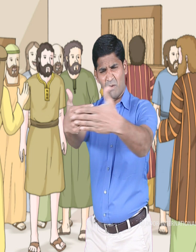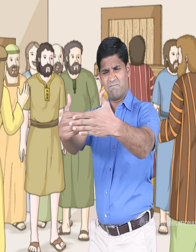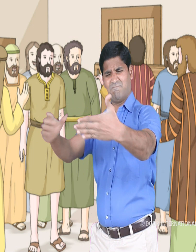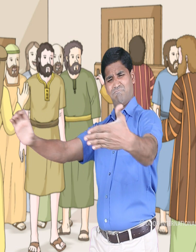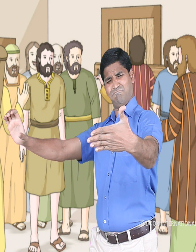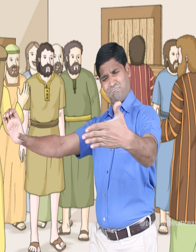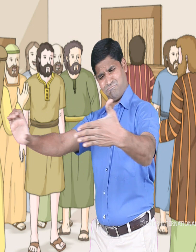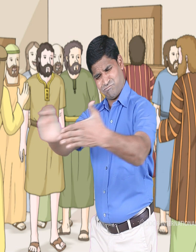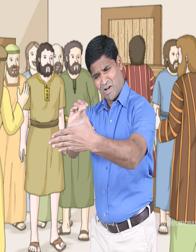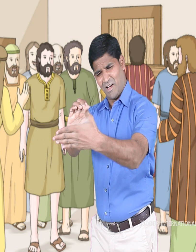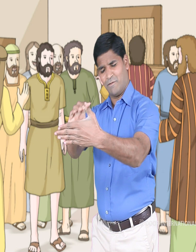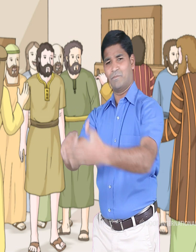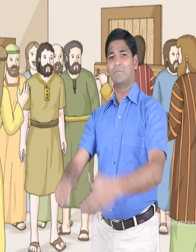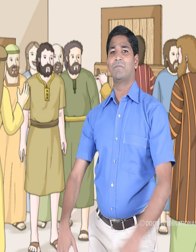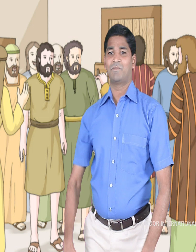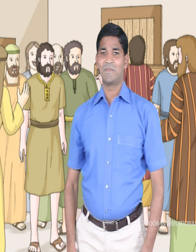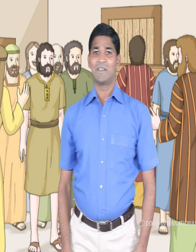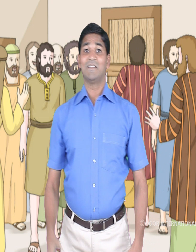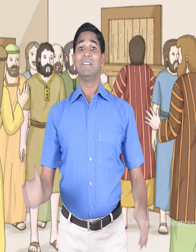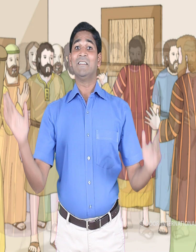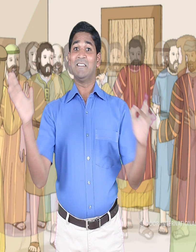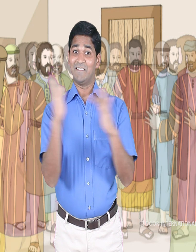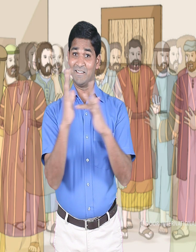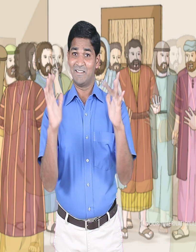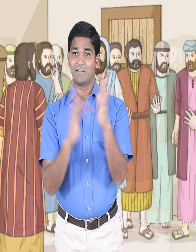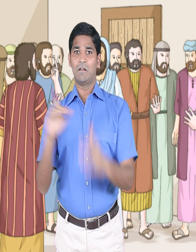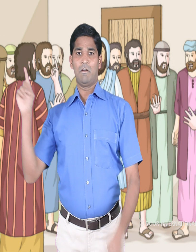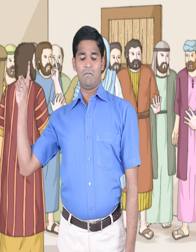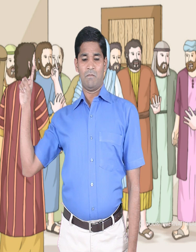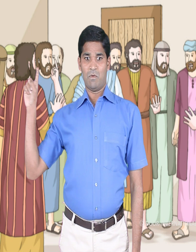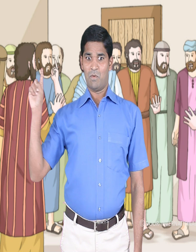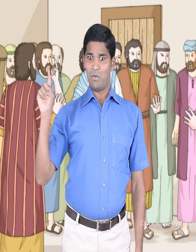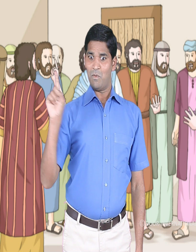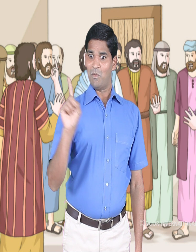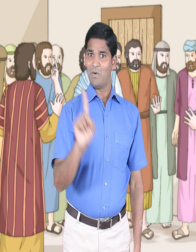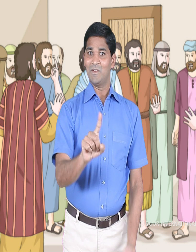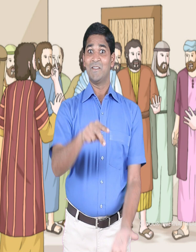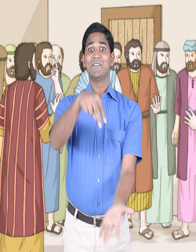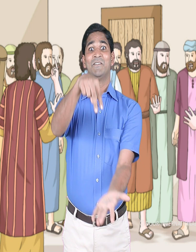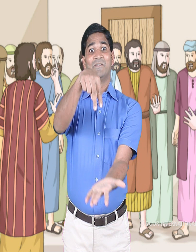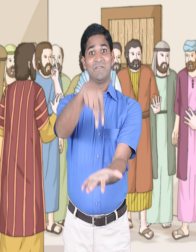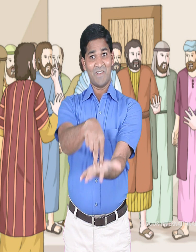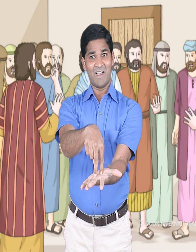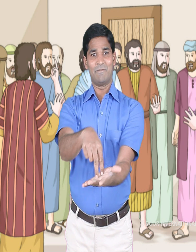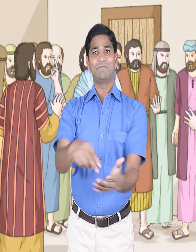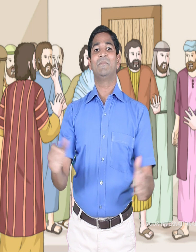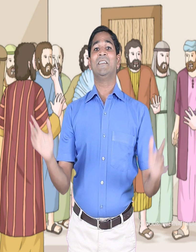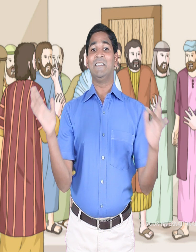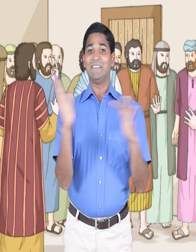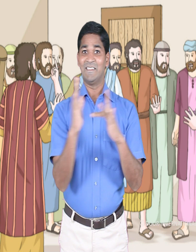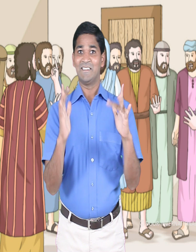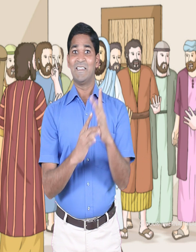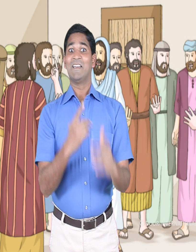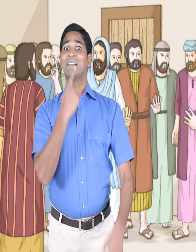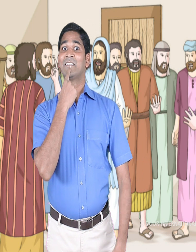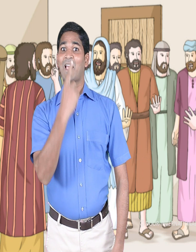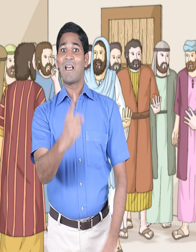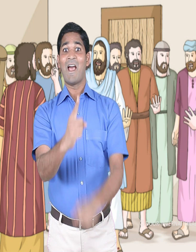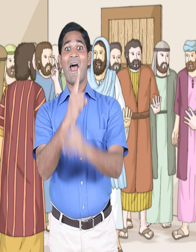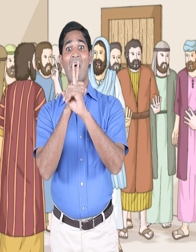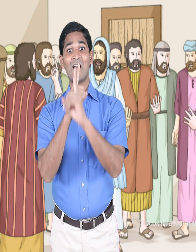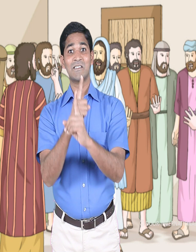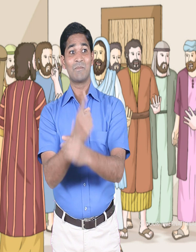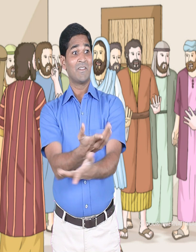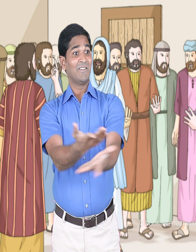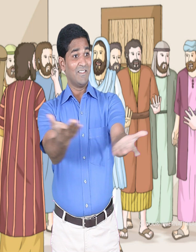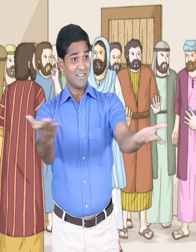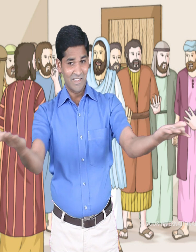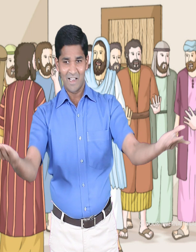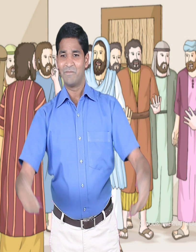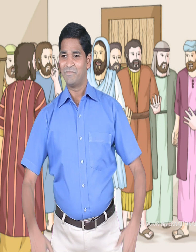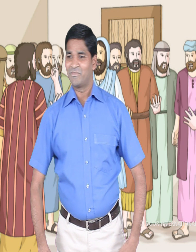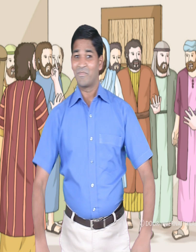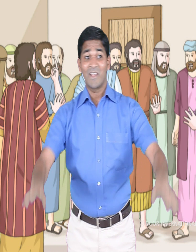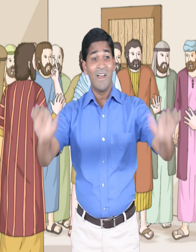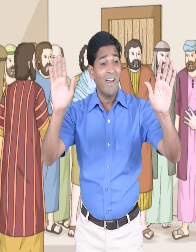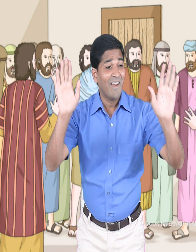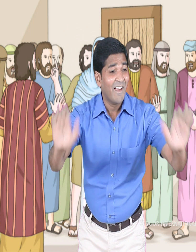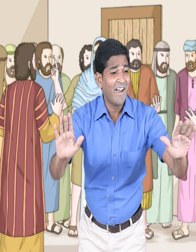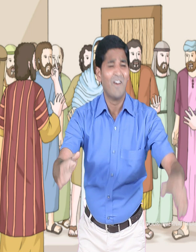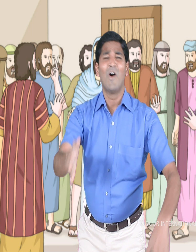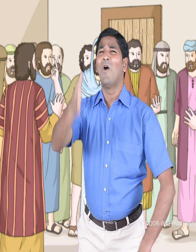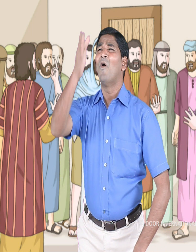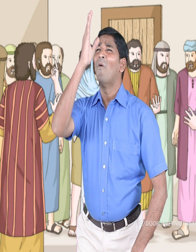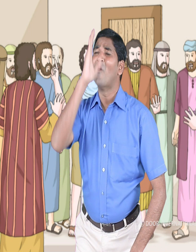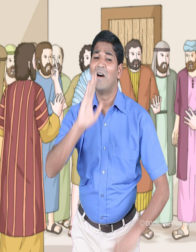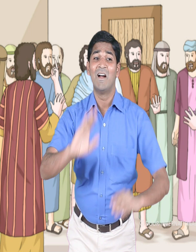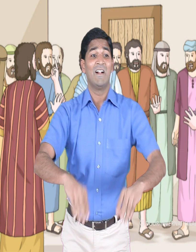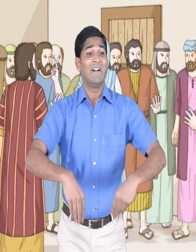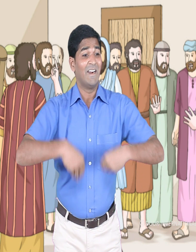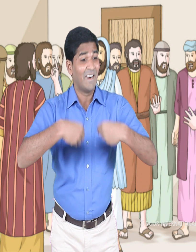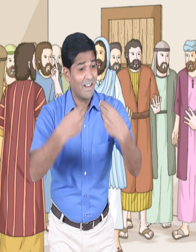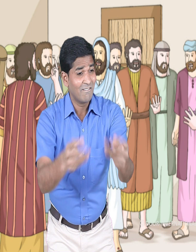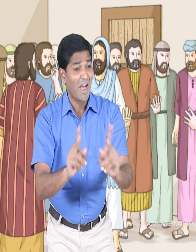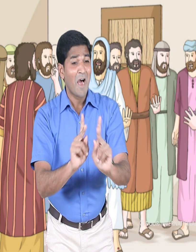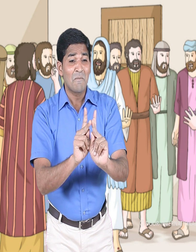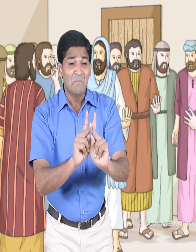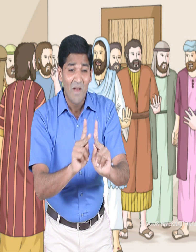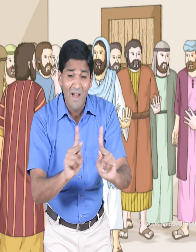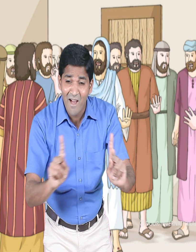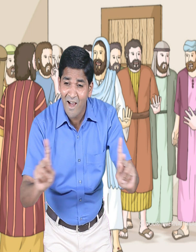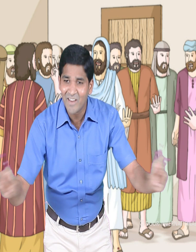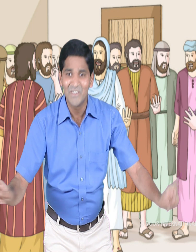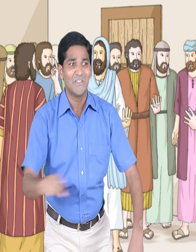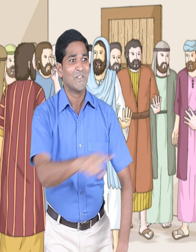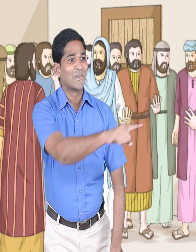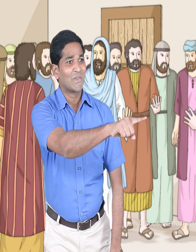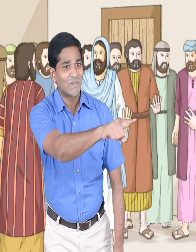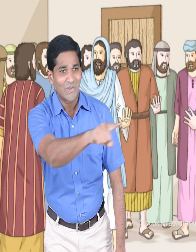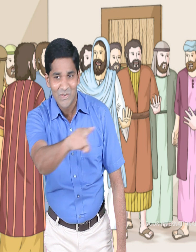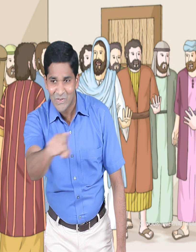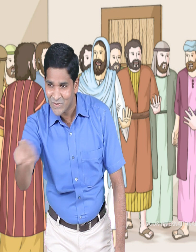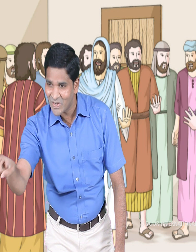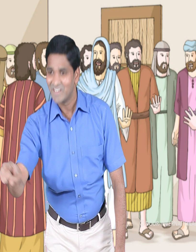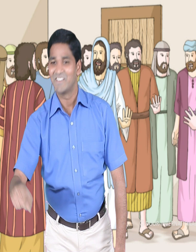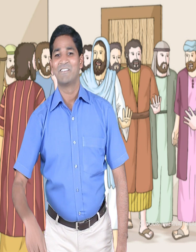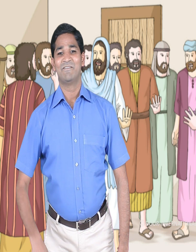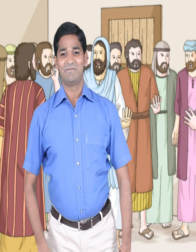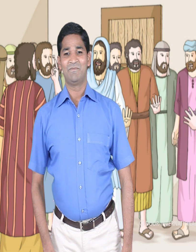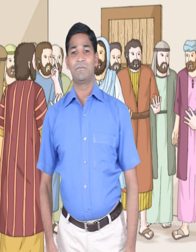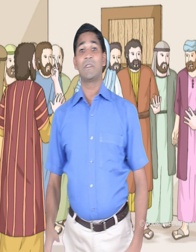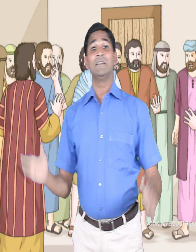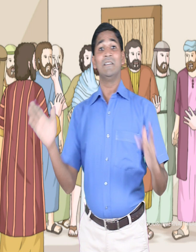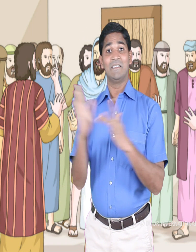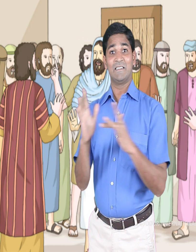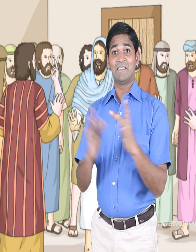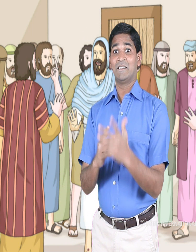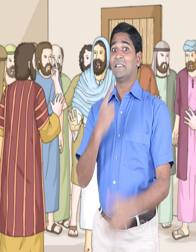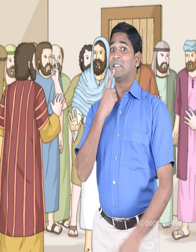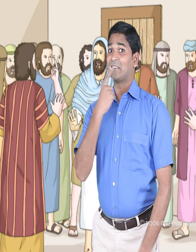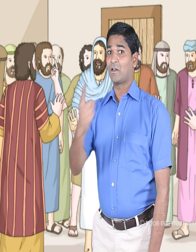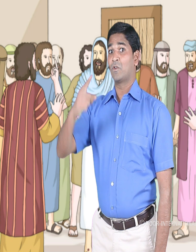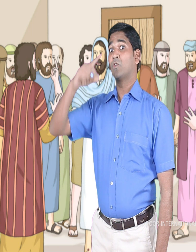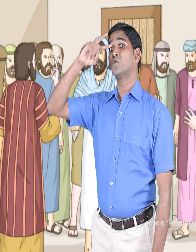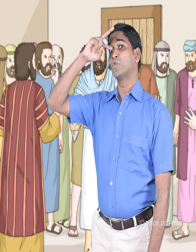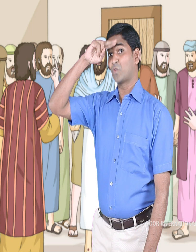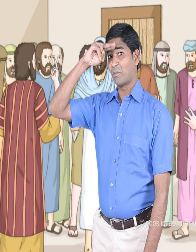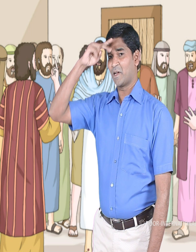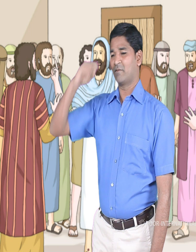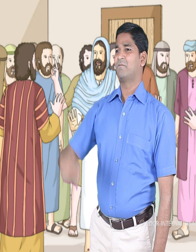Jesus came and stood among them and said, “Peace be with you.”